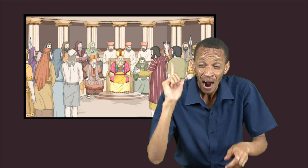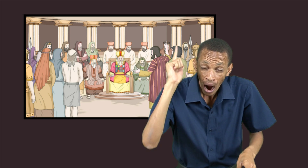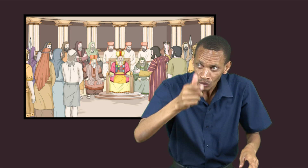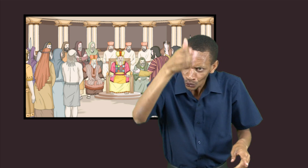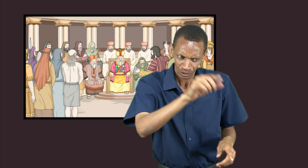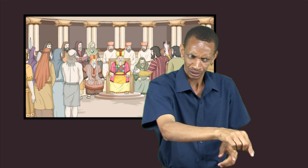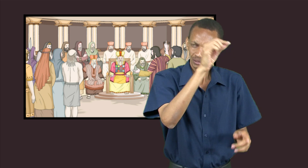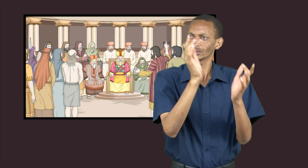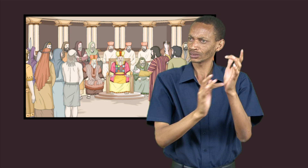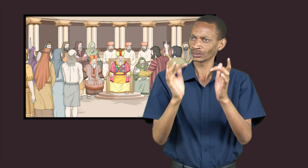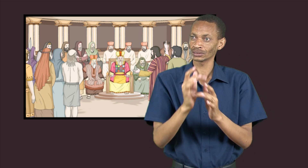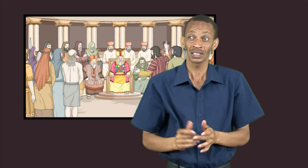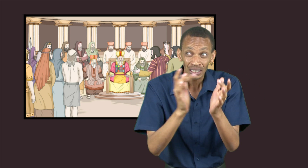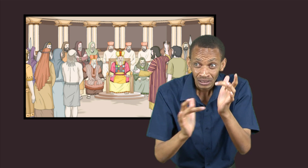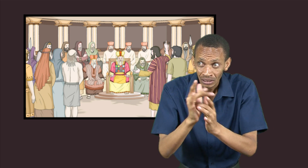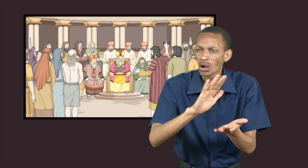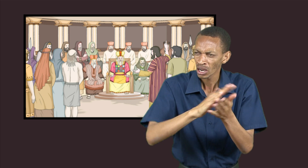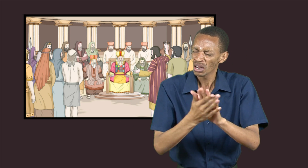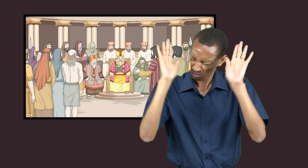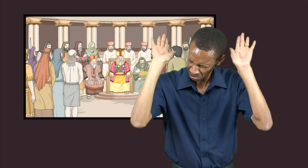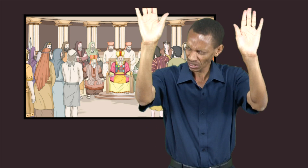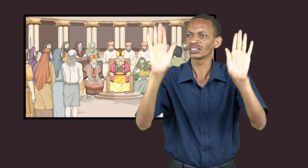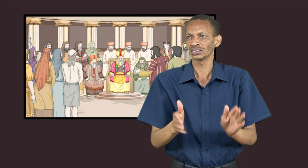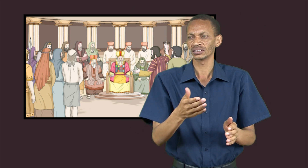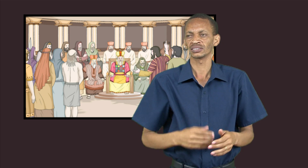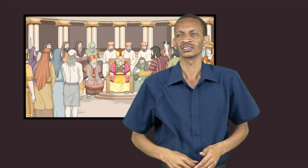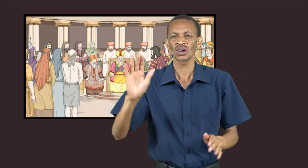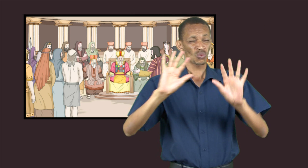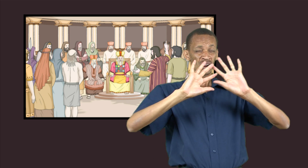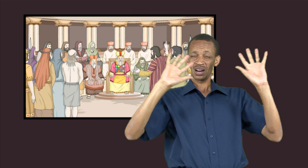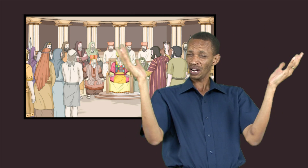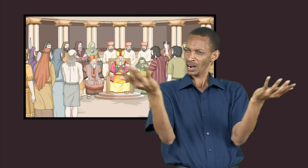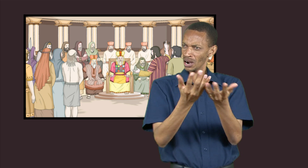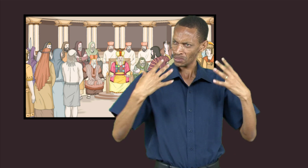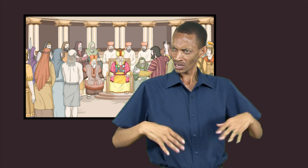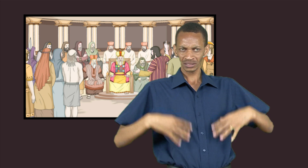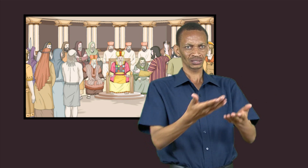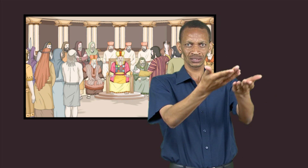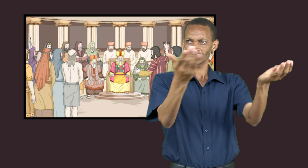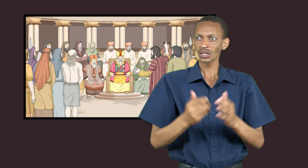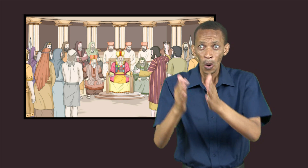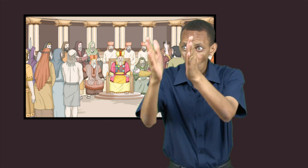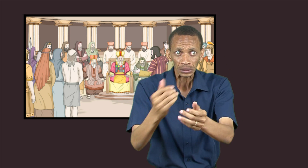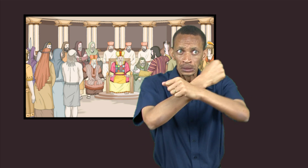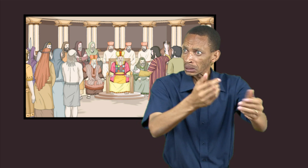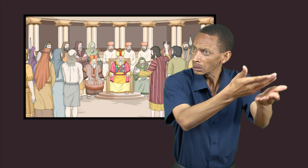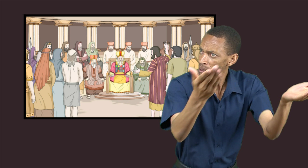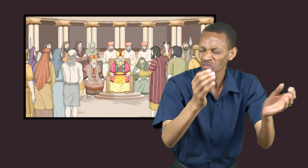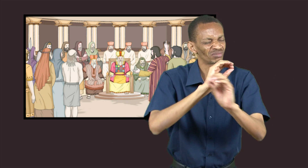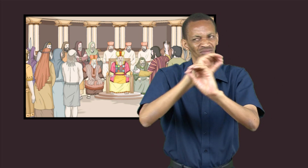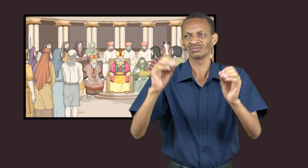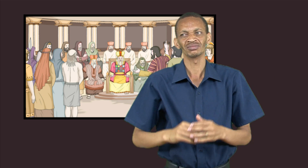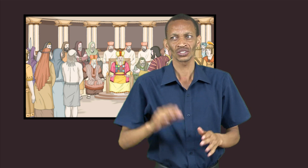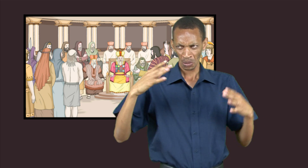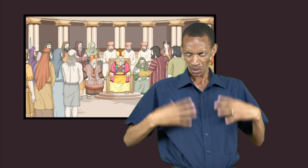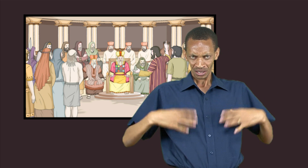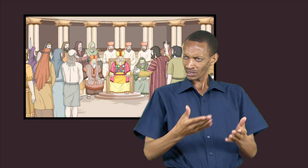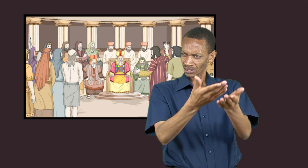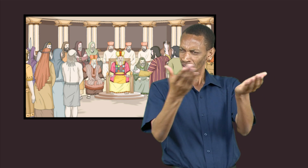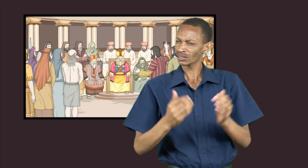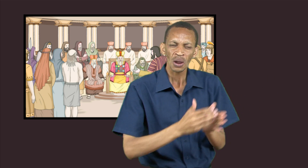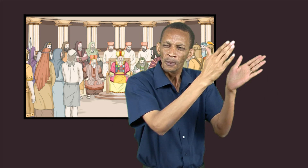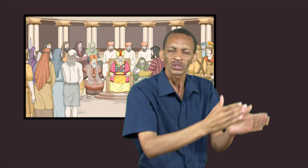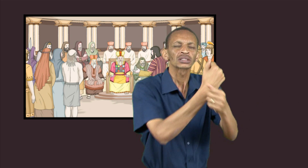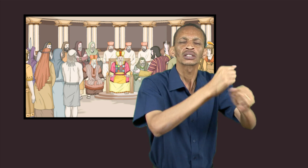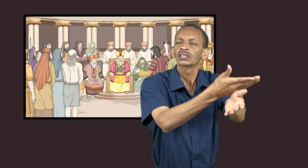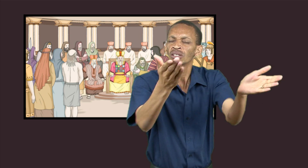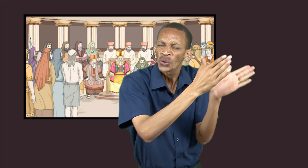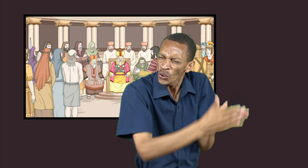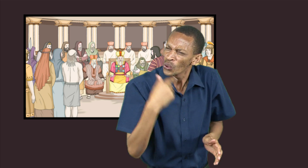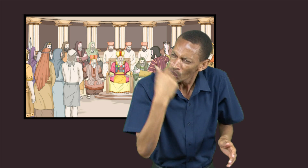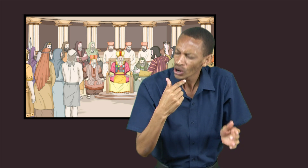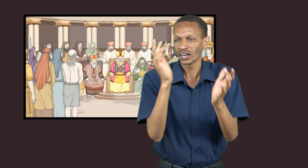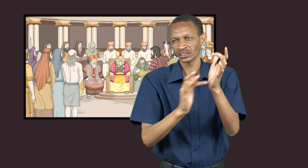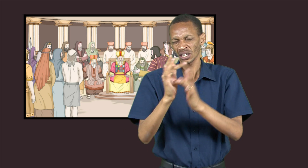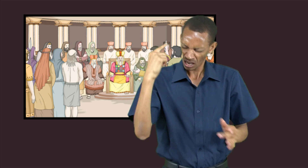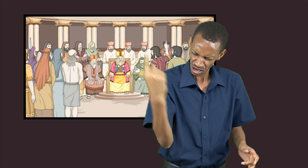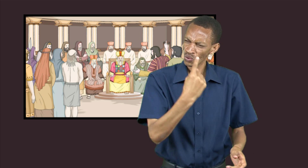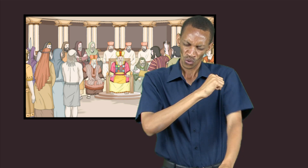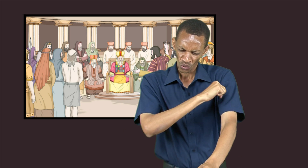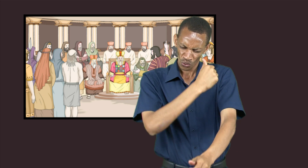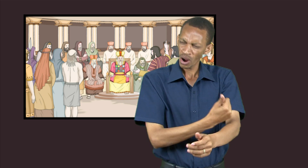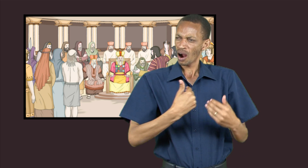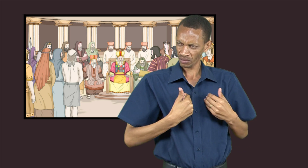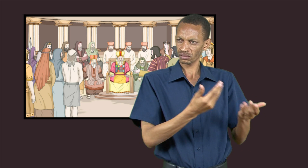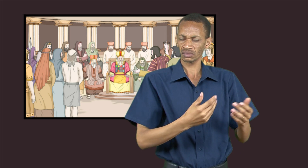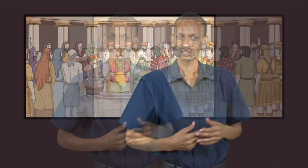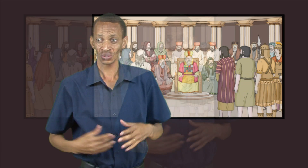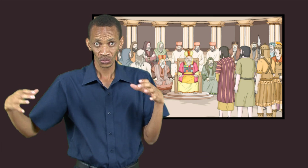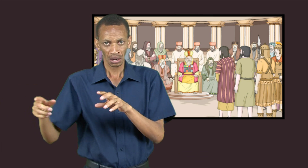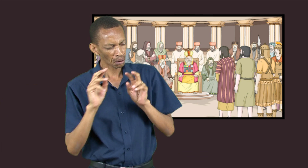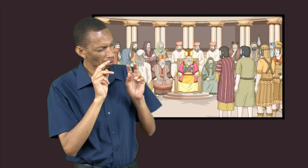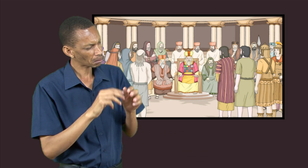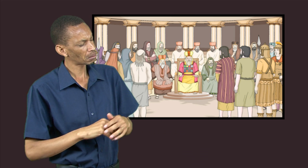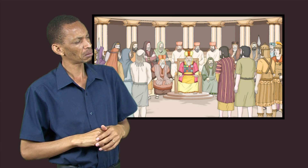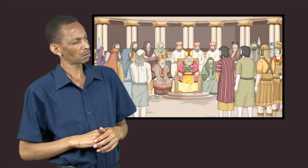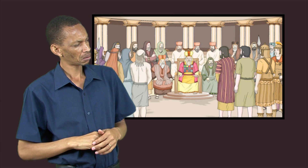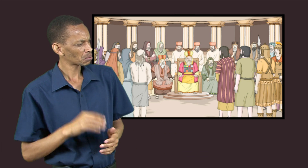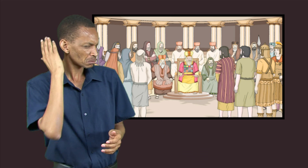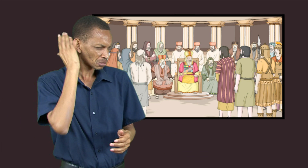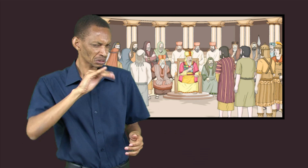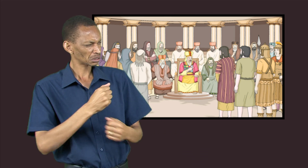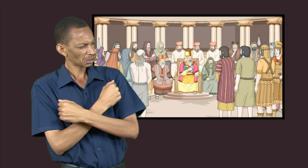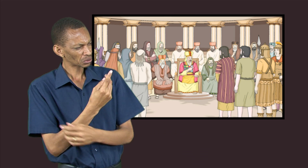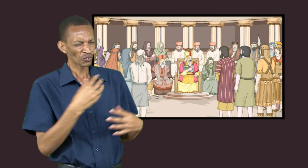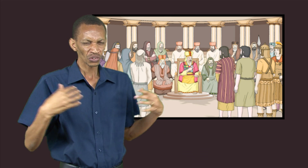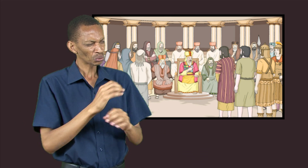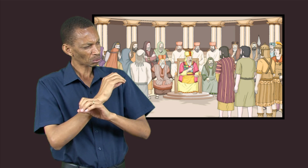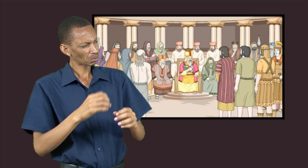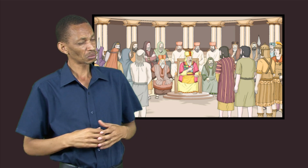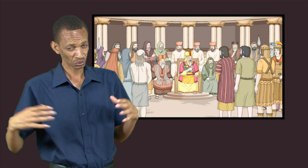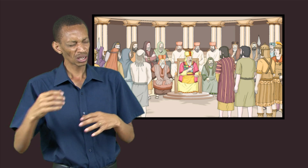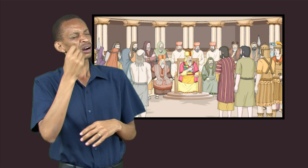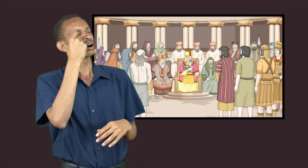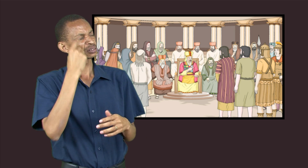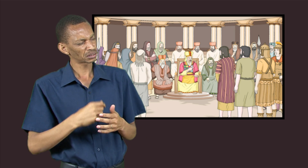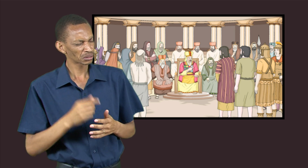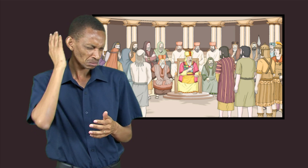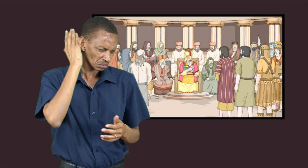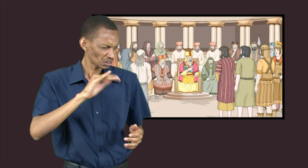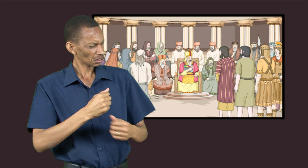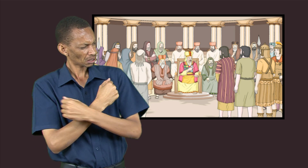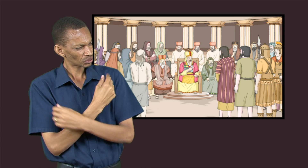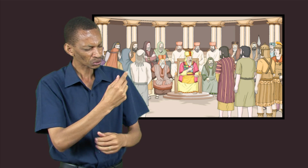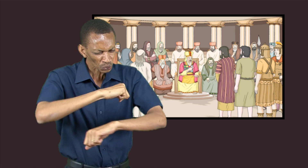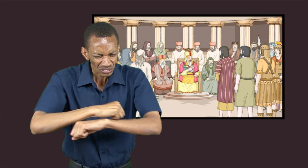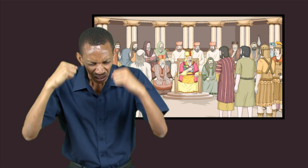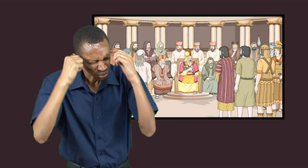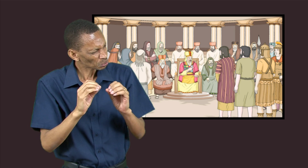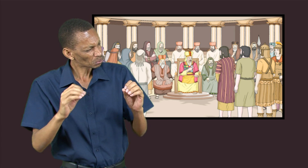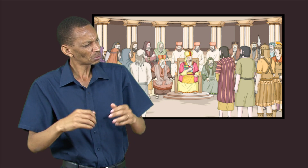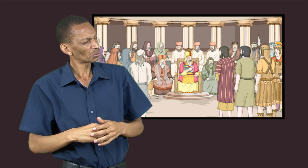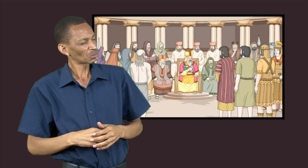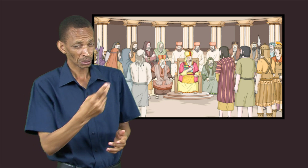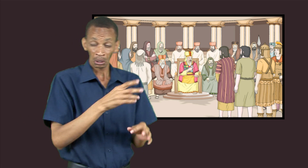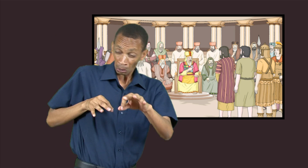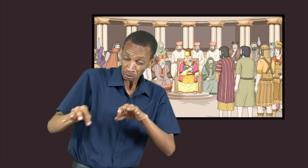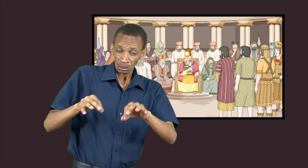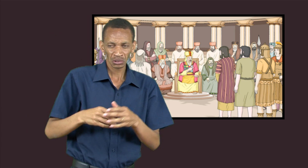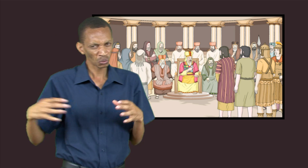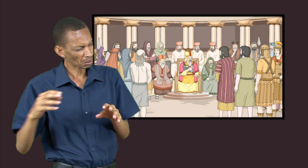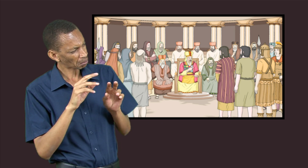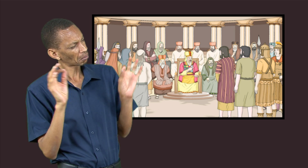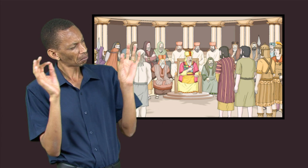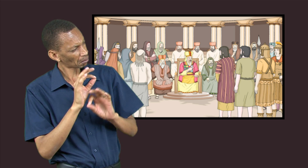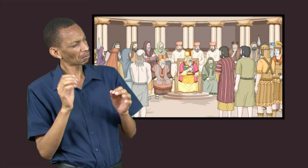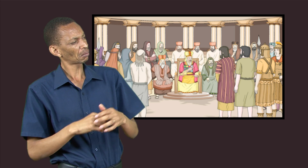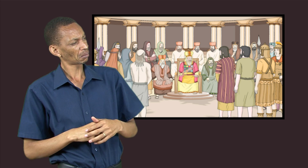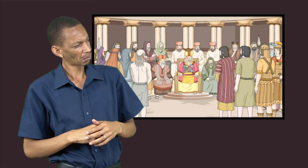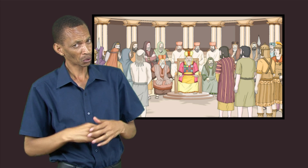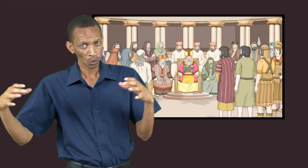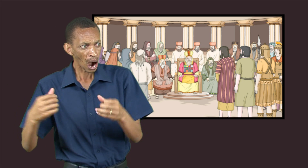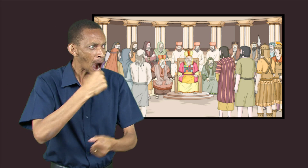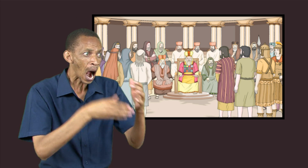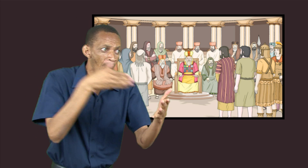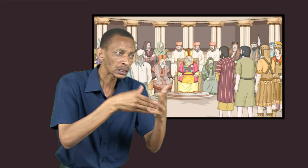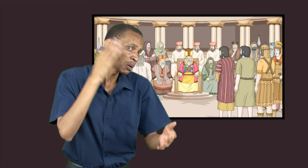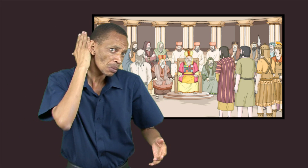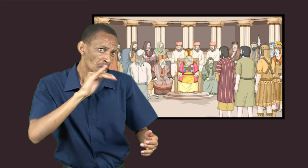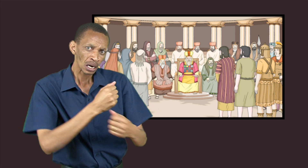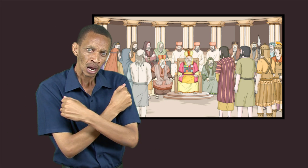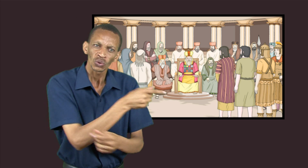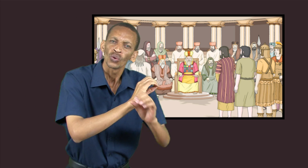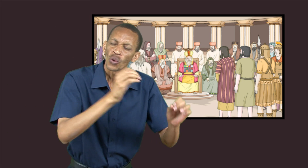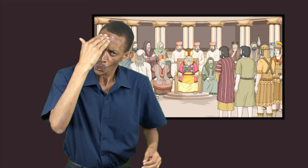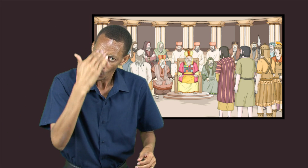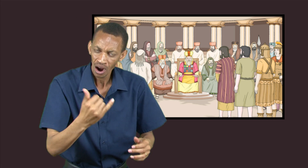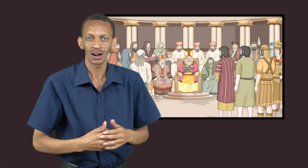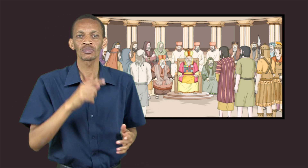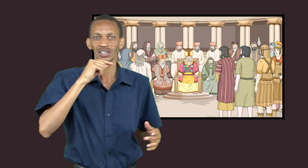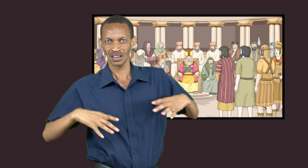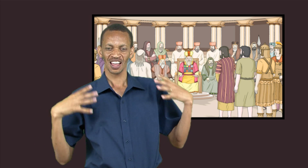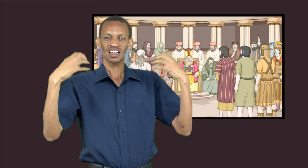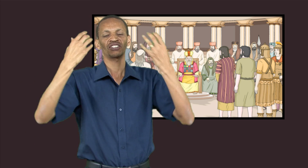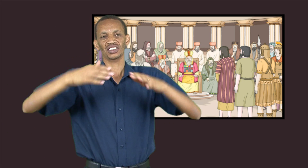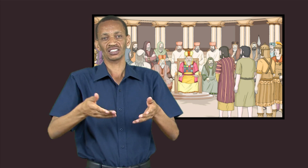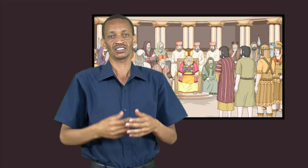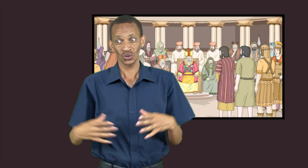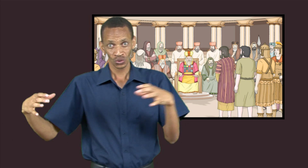When they saw the boldness of Peter and John and realized that they were unschooled, ordinary men, they marveled and took note that these men had been with Jesus. And seeing the man who had been healed standing there with them, they had nothing to say in response.